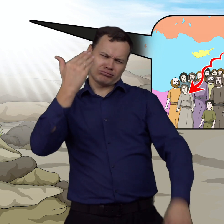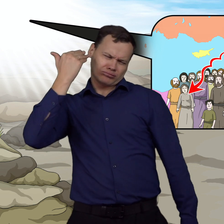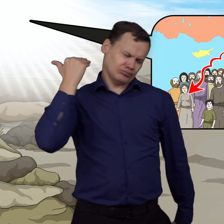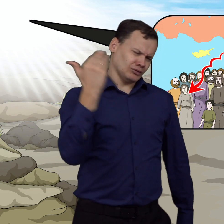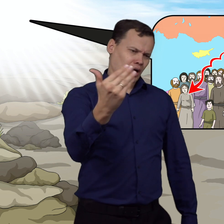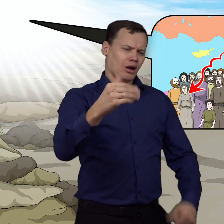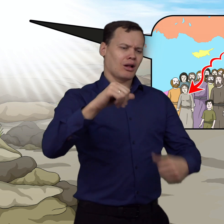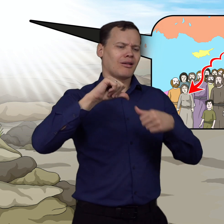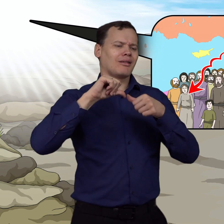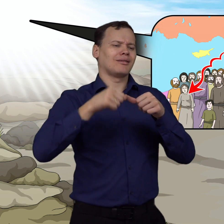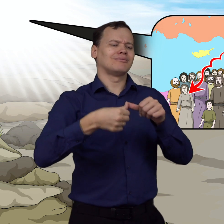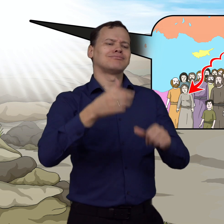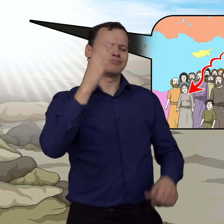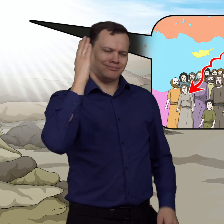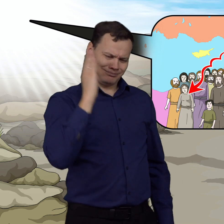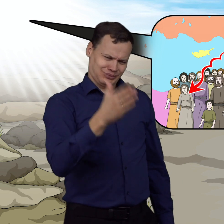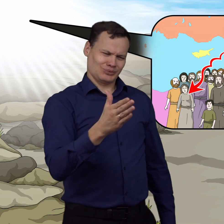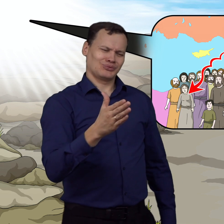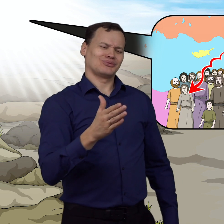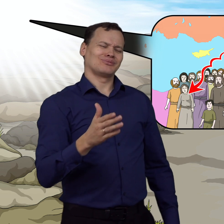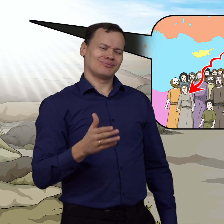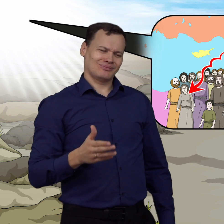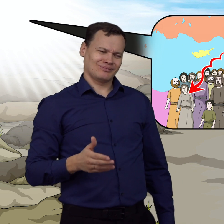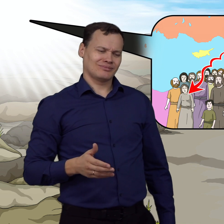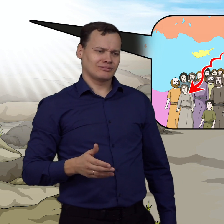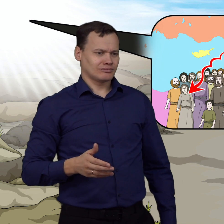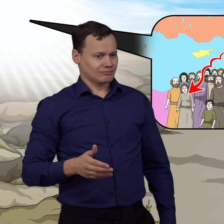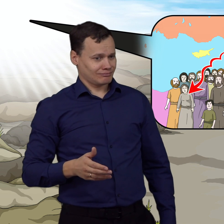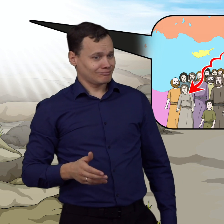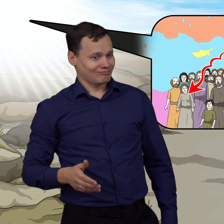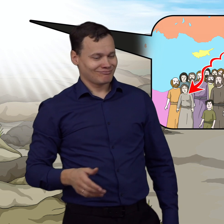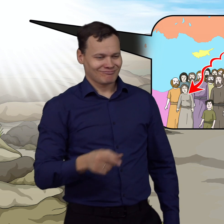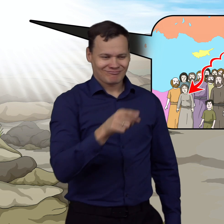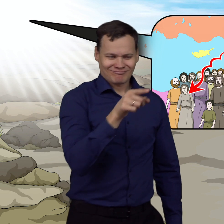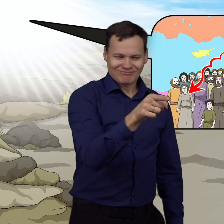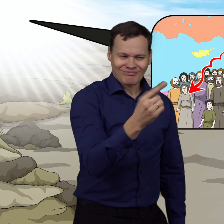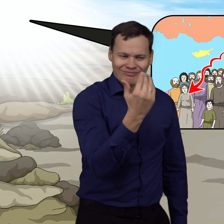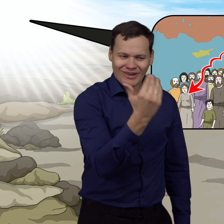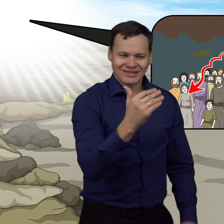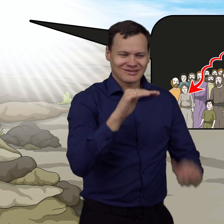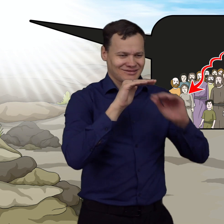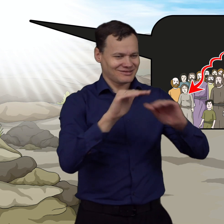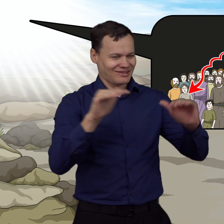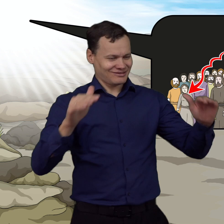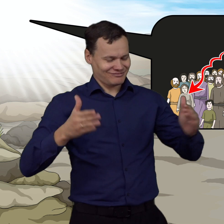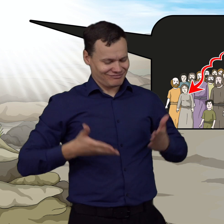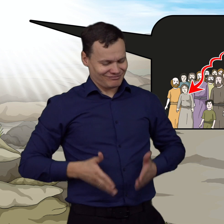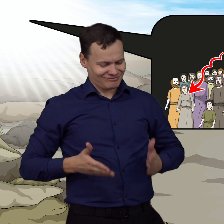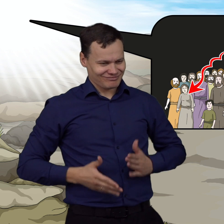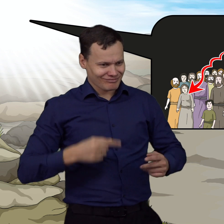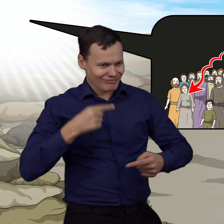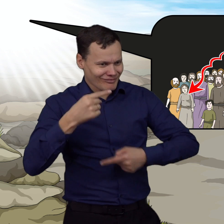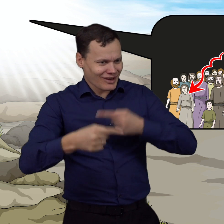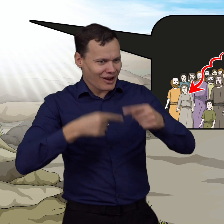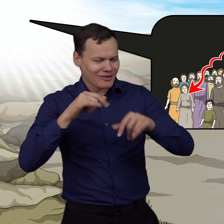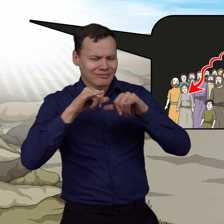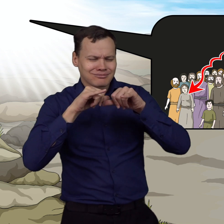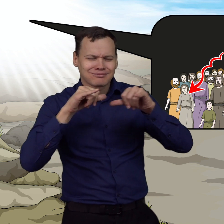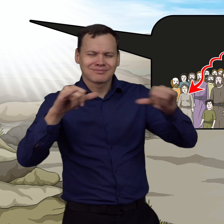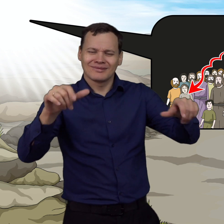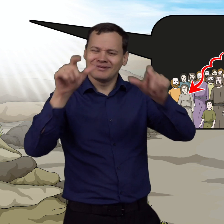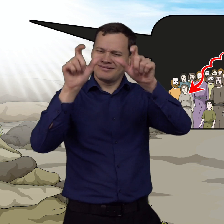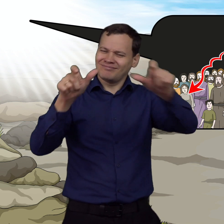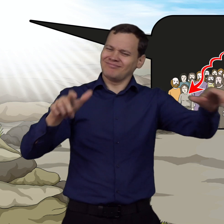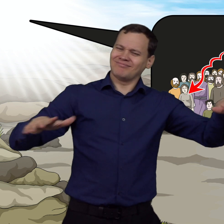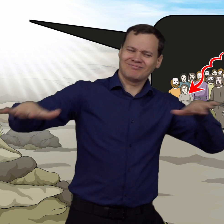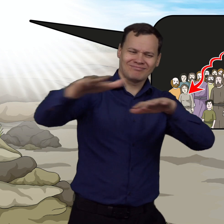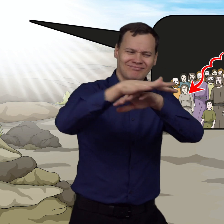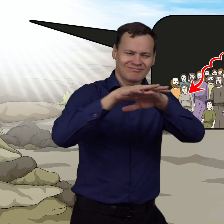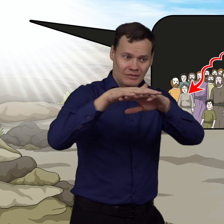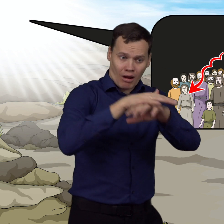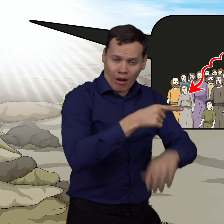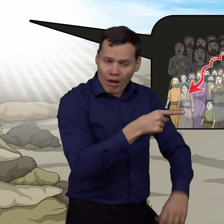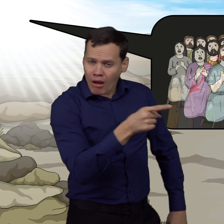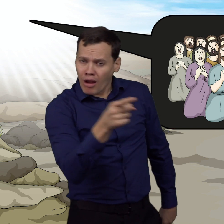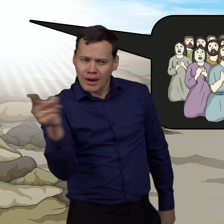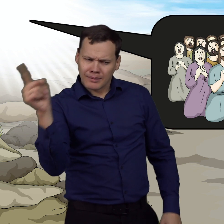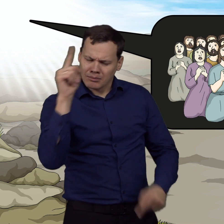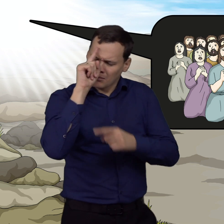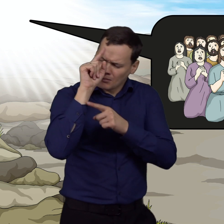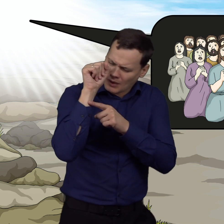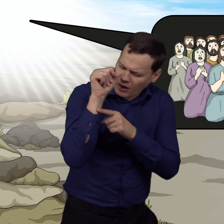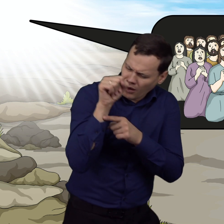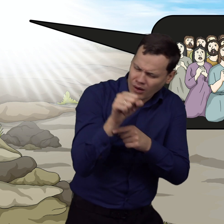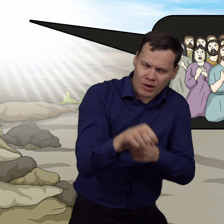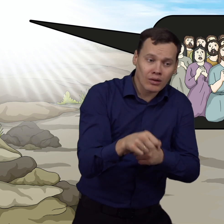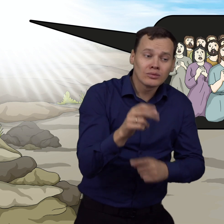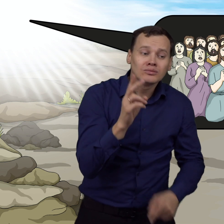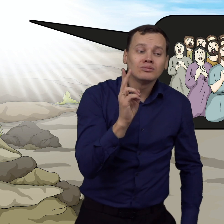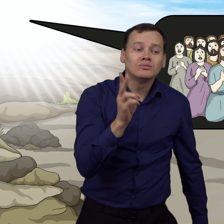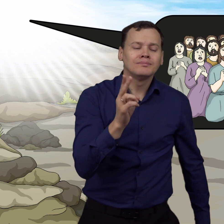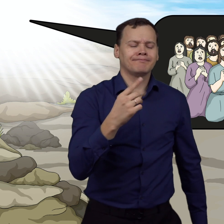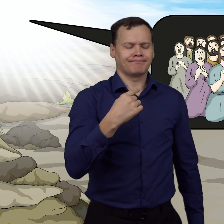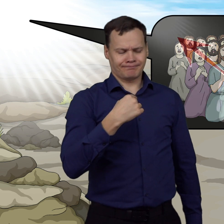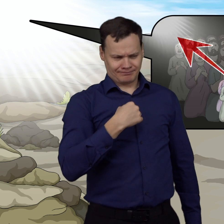and I will be their God.”